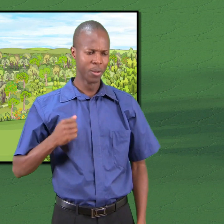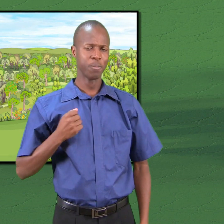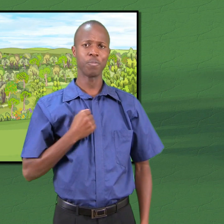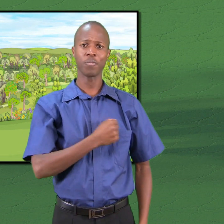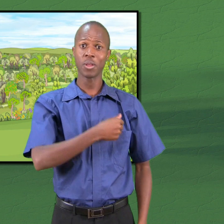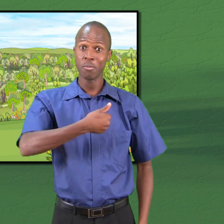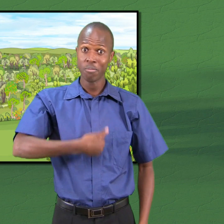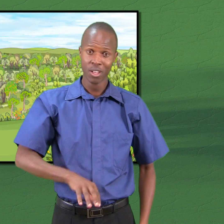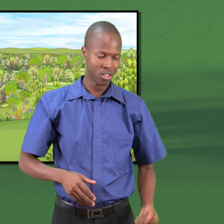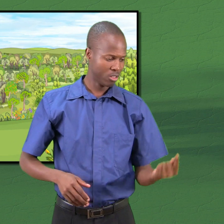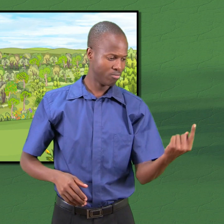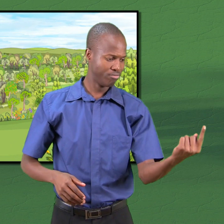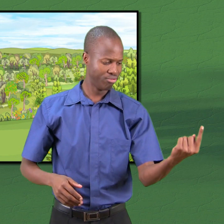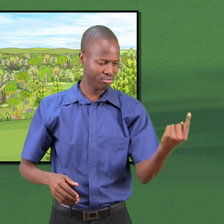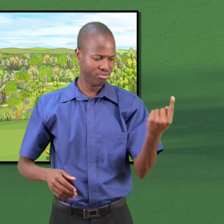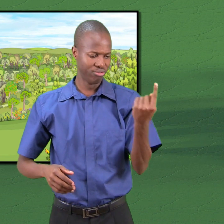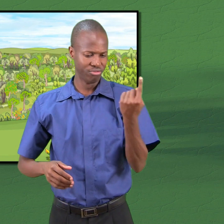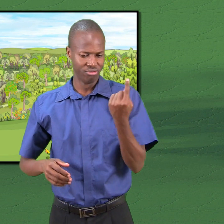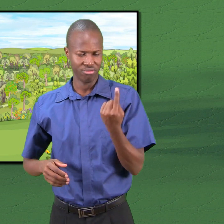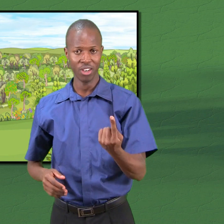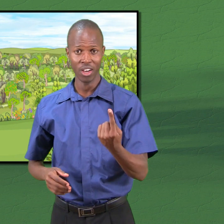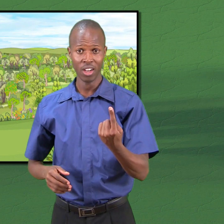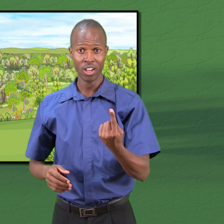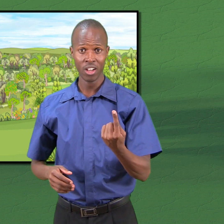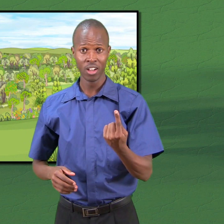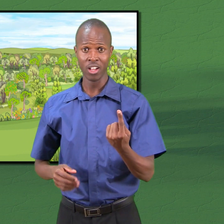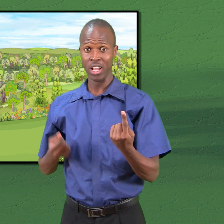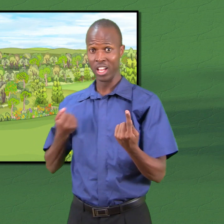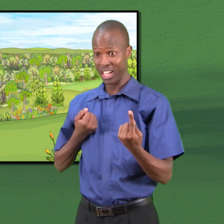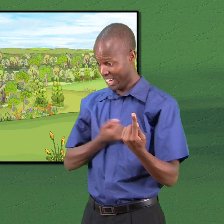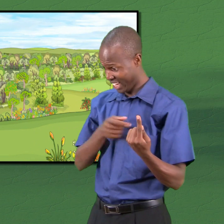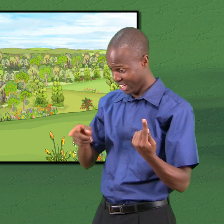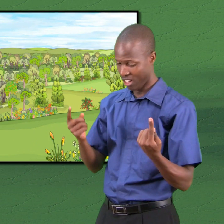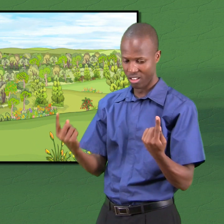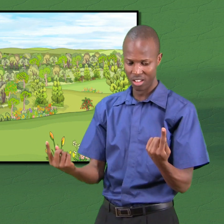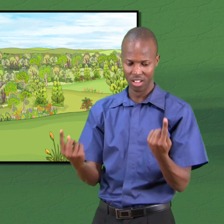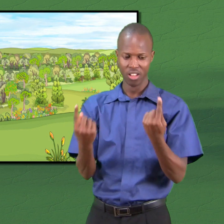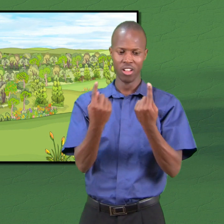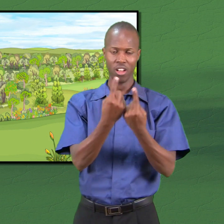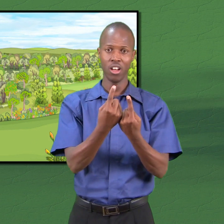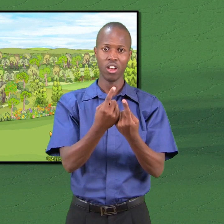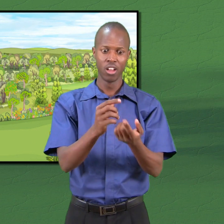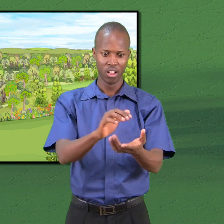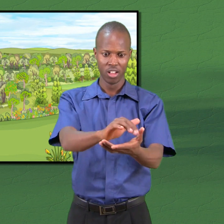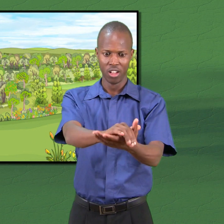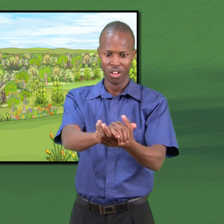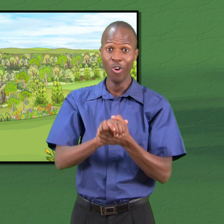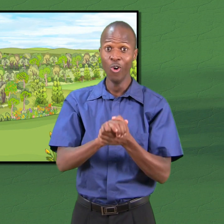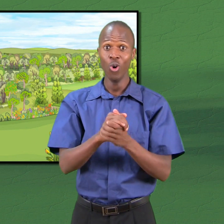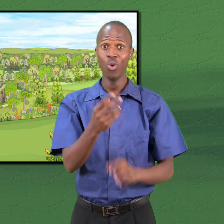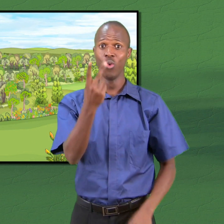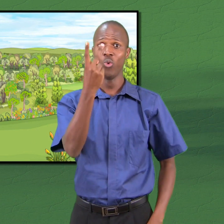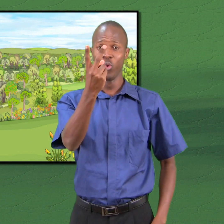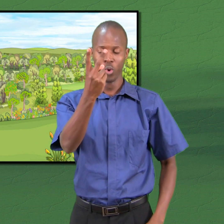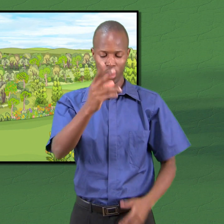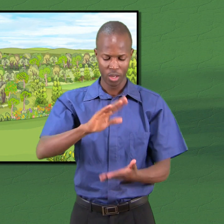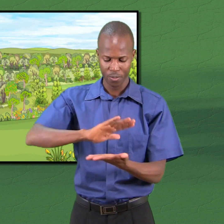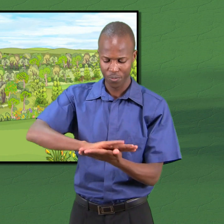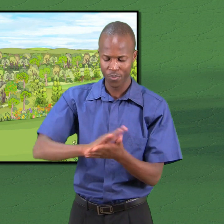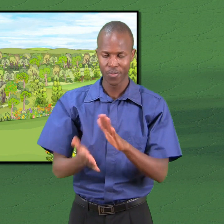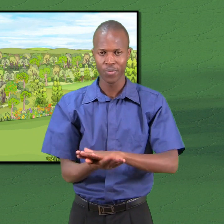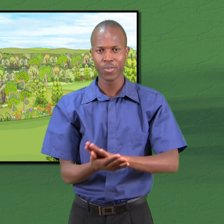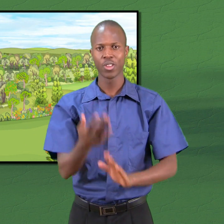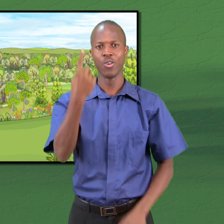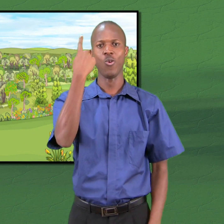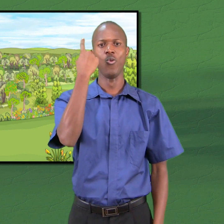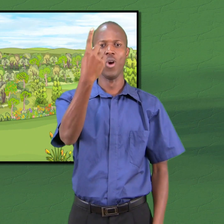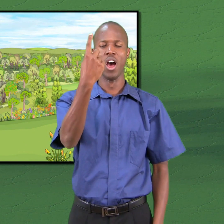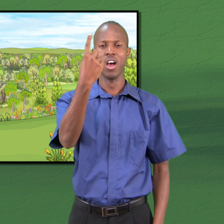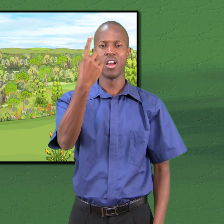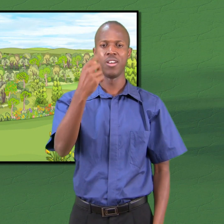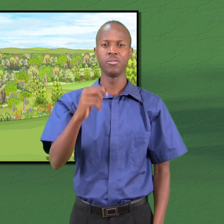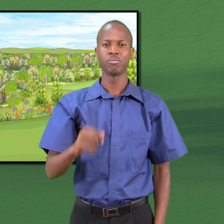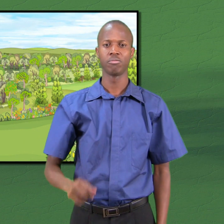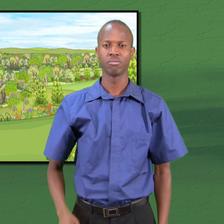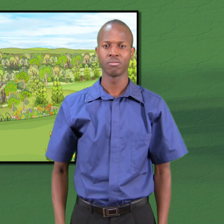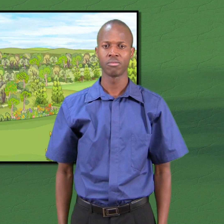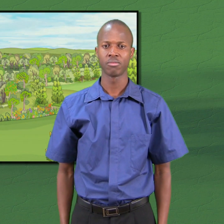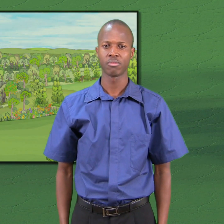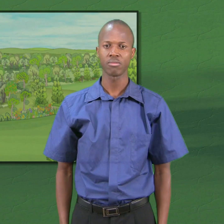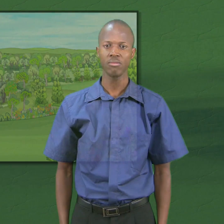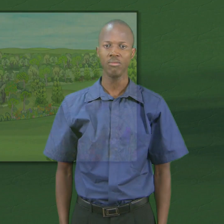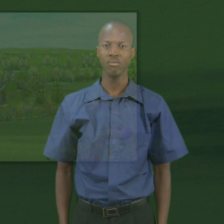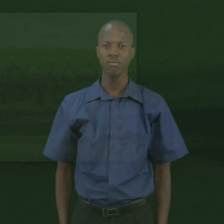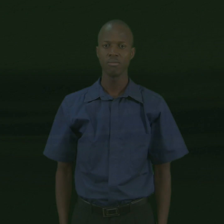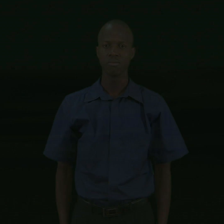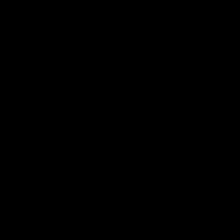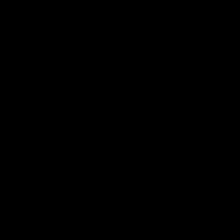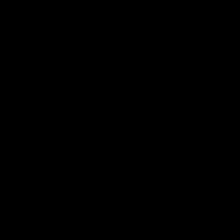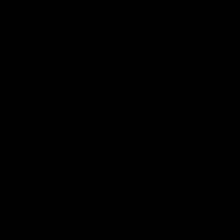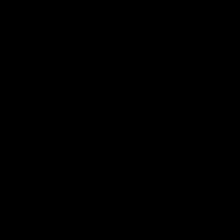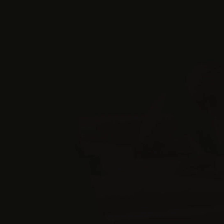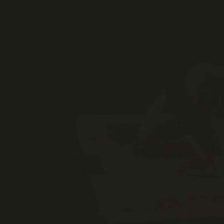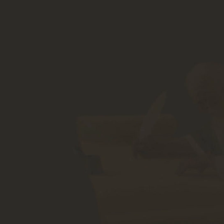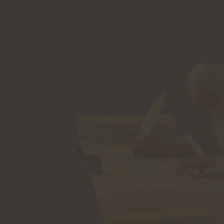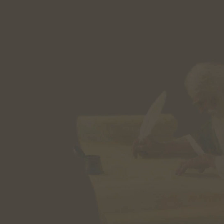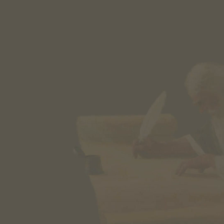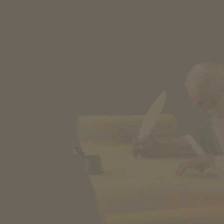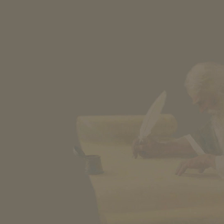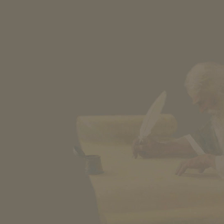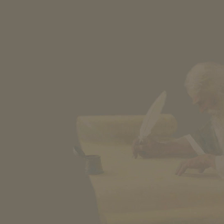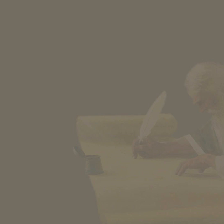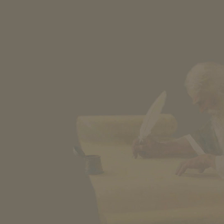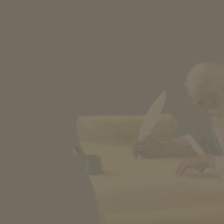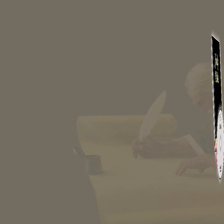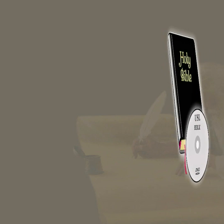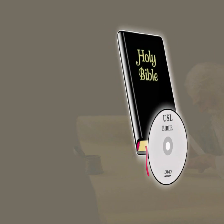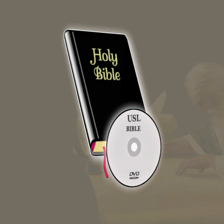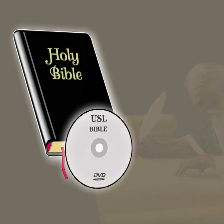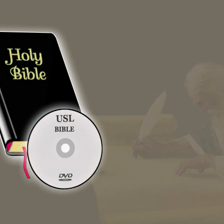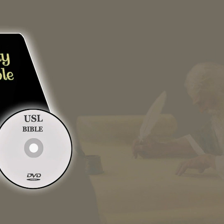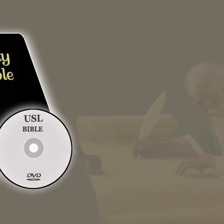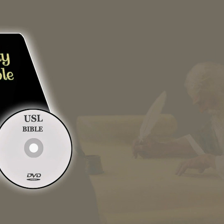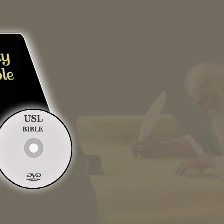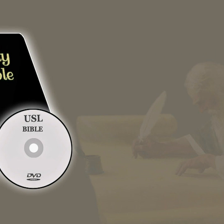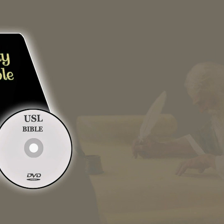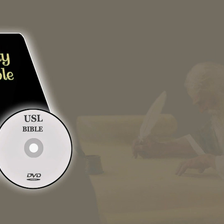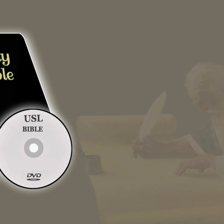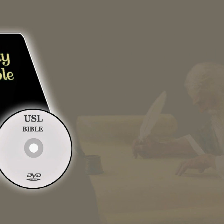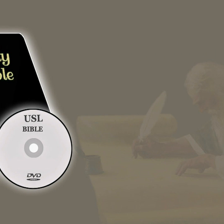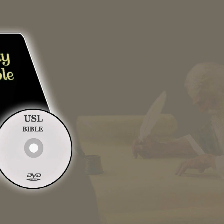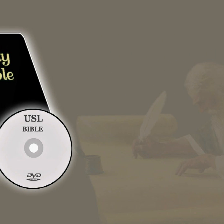And the man and his wife were both naked, and they were not ashamed.